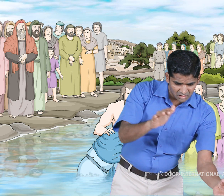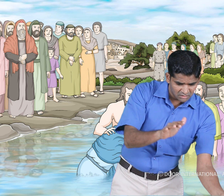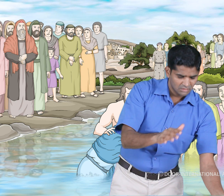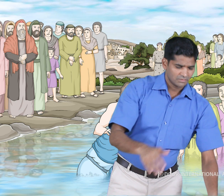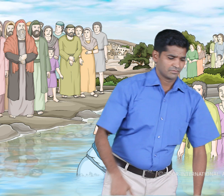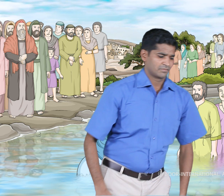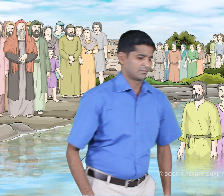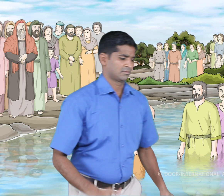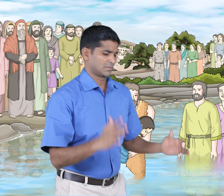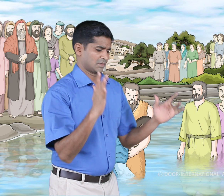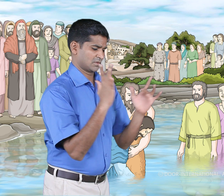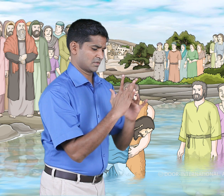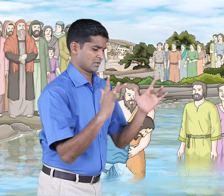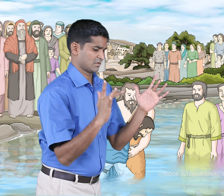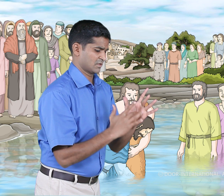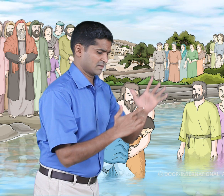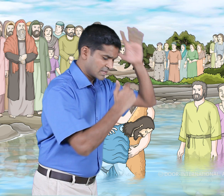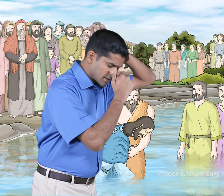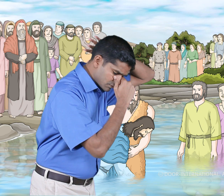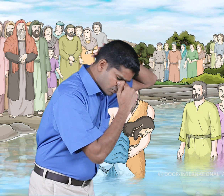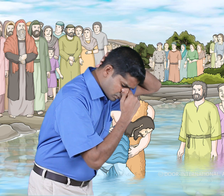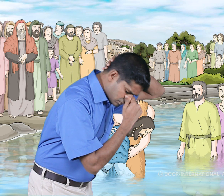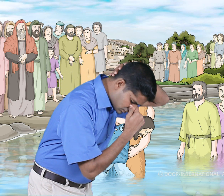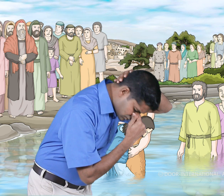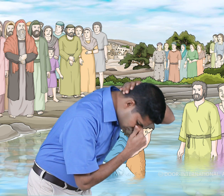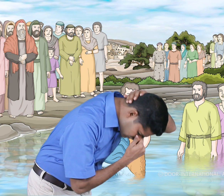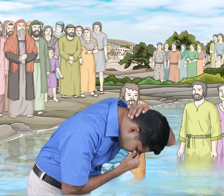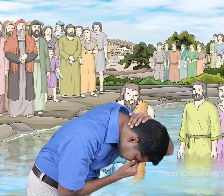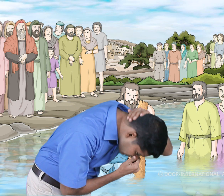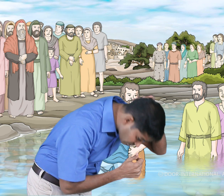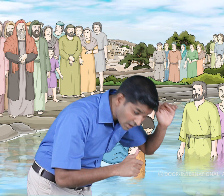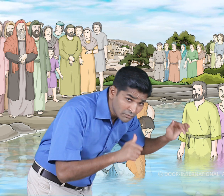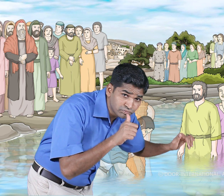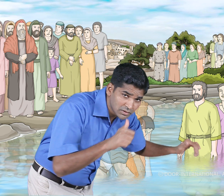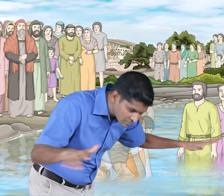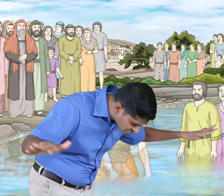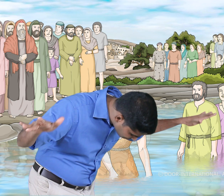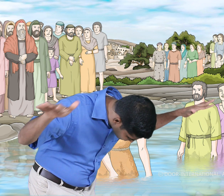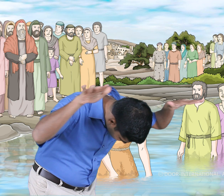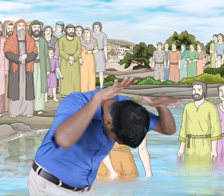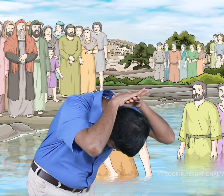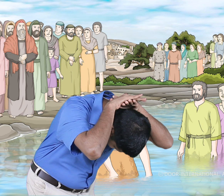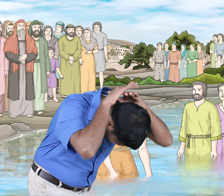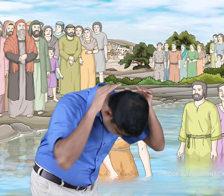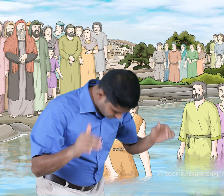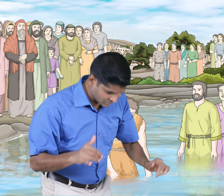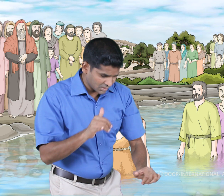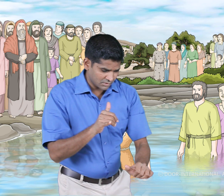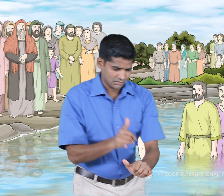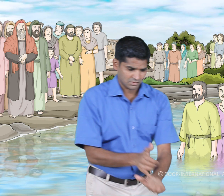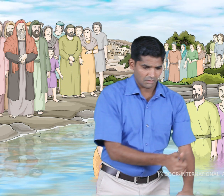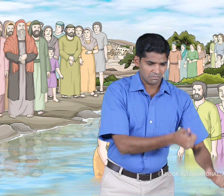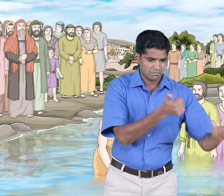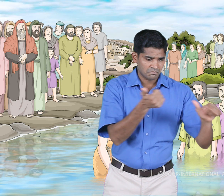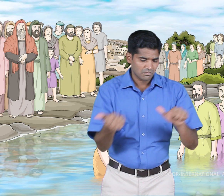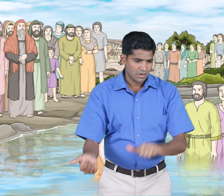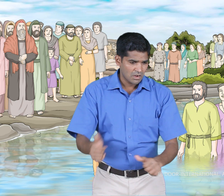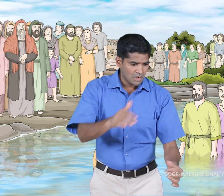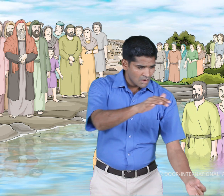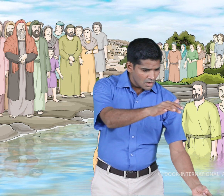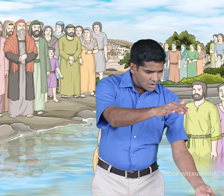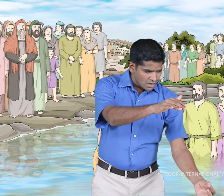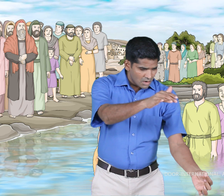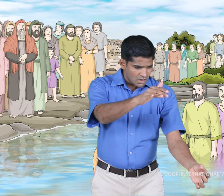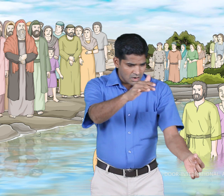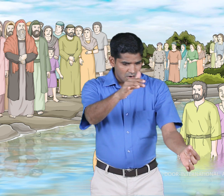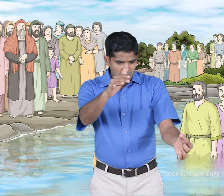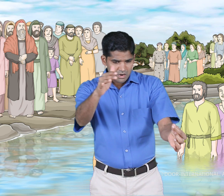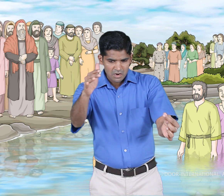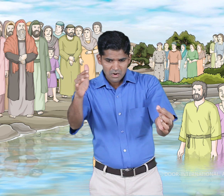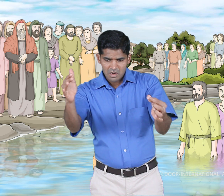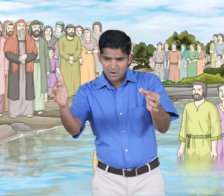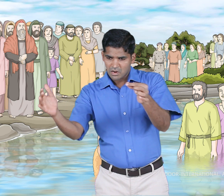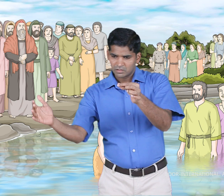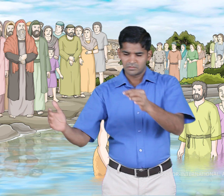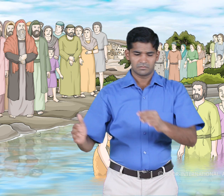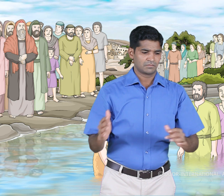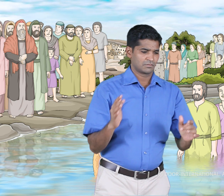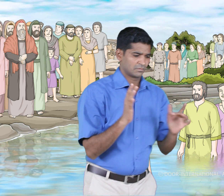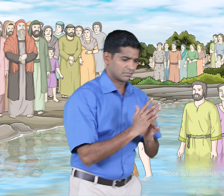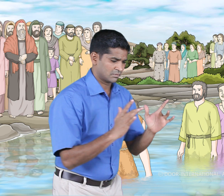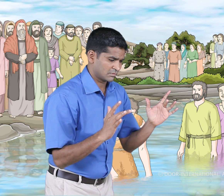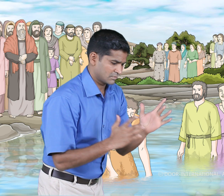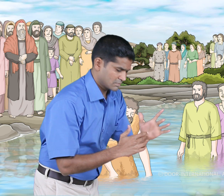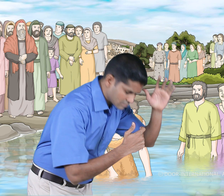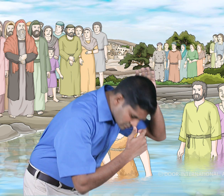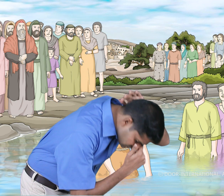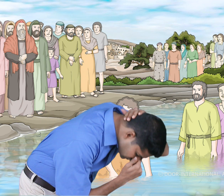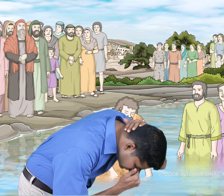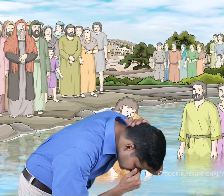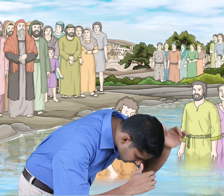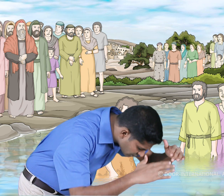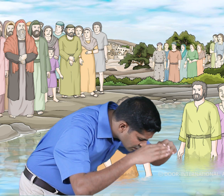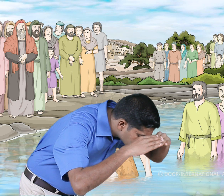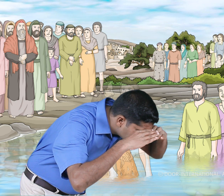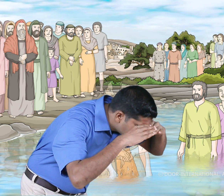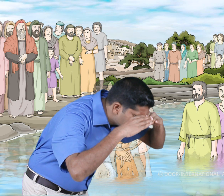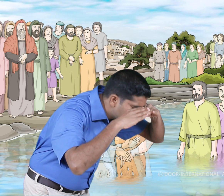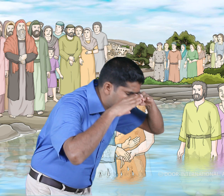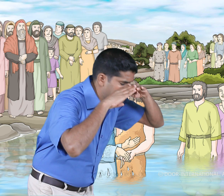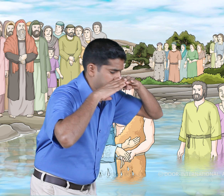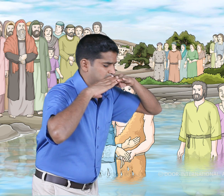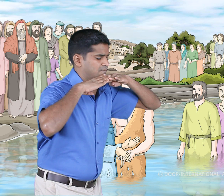Then John permitted Him.